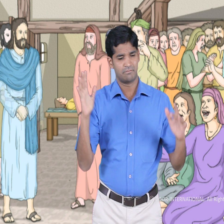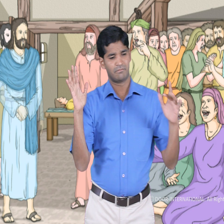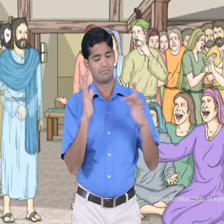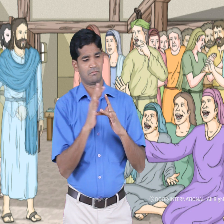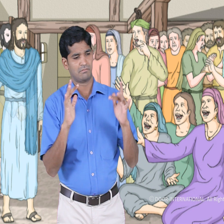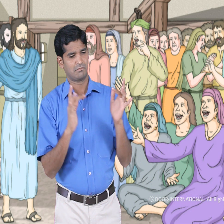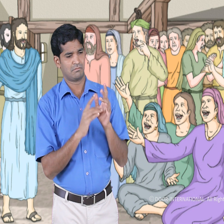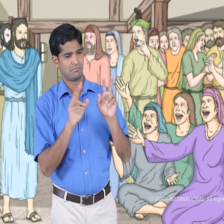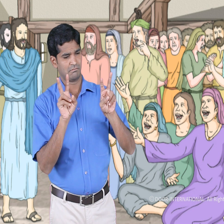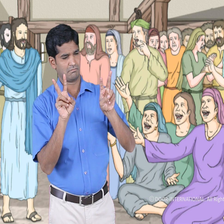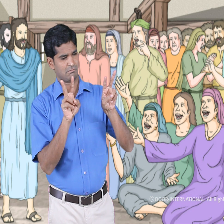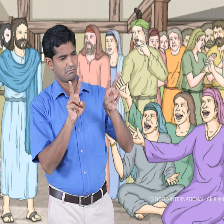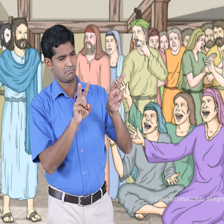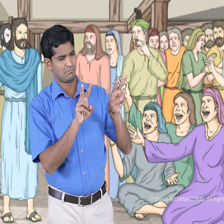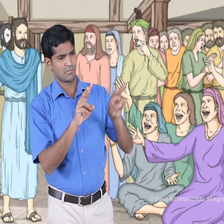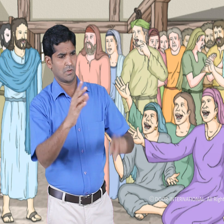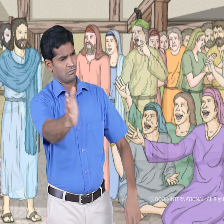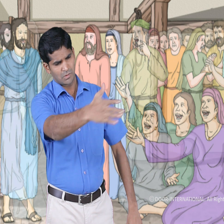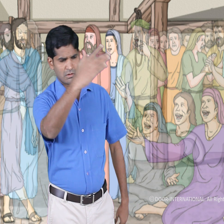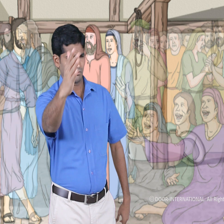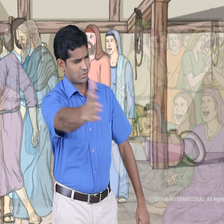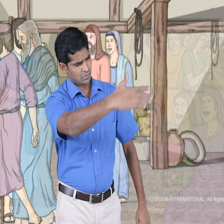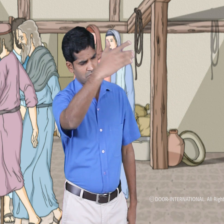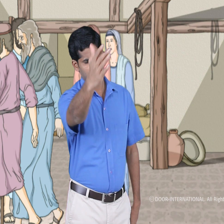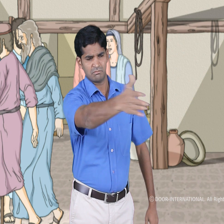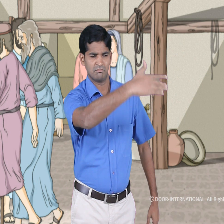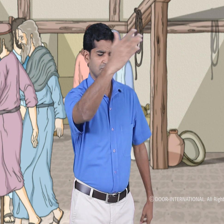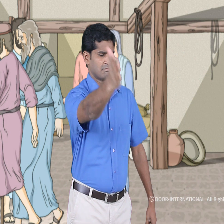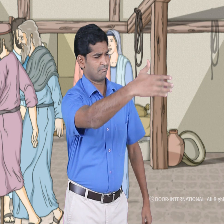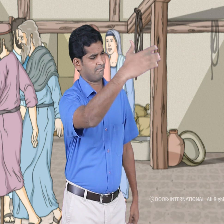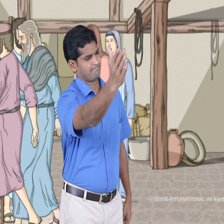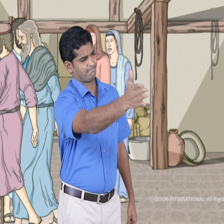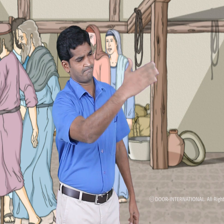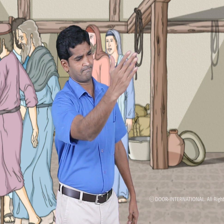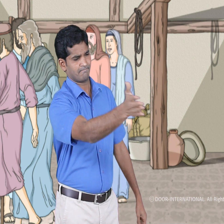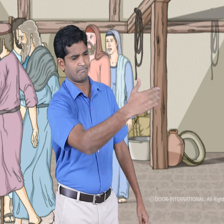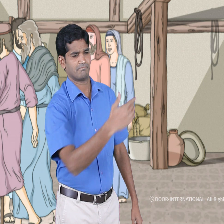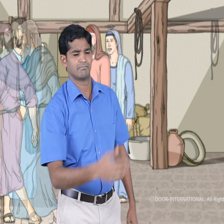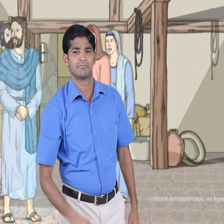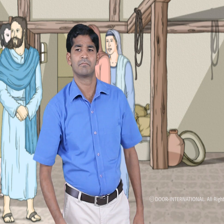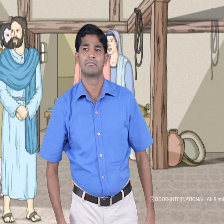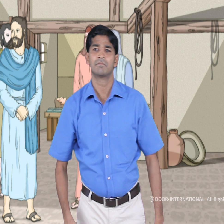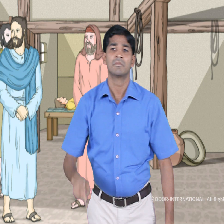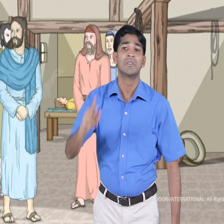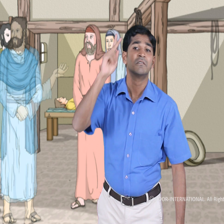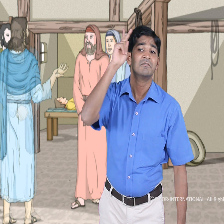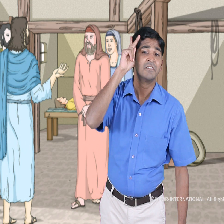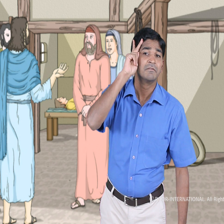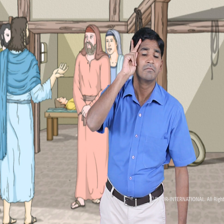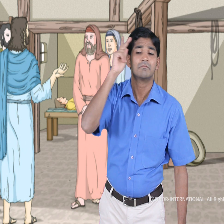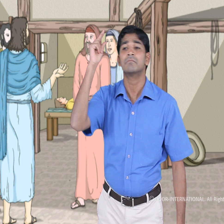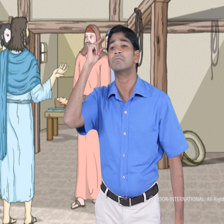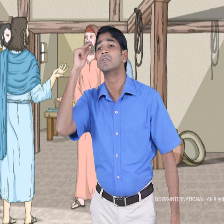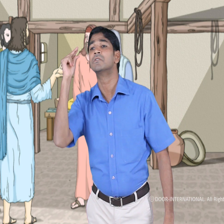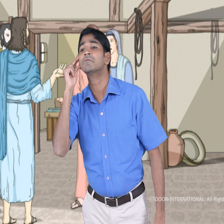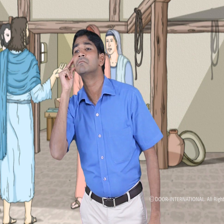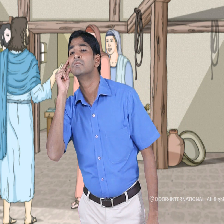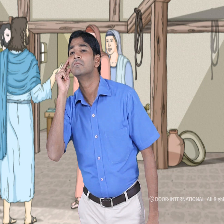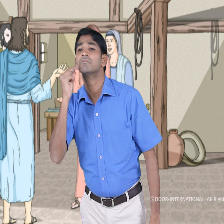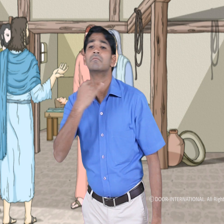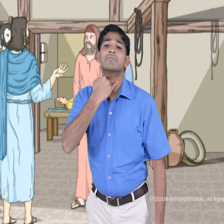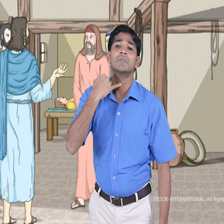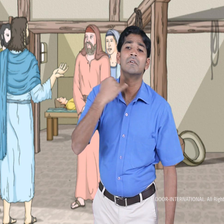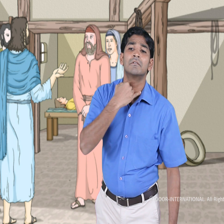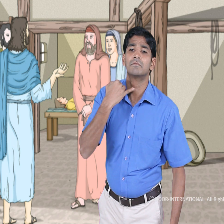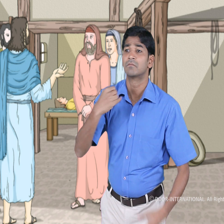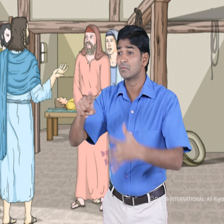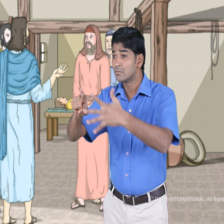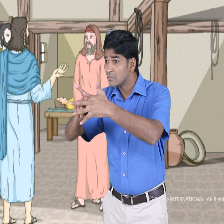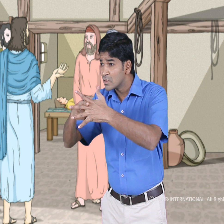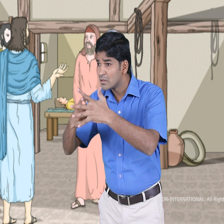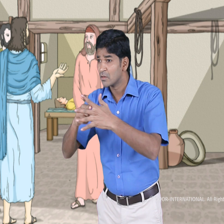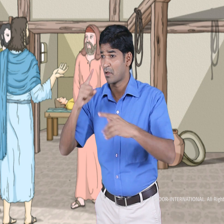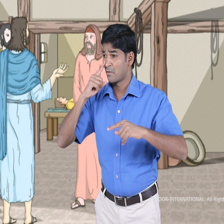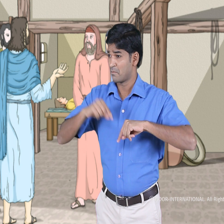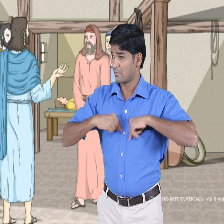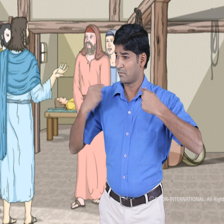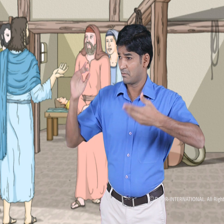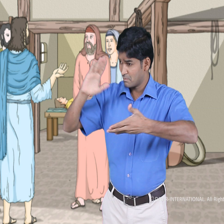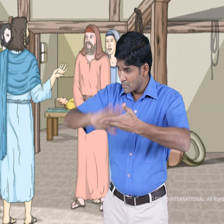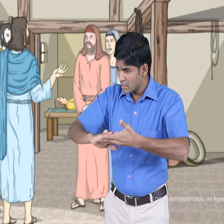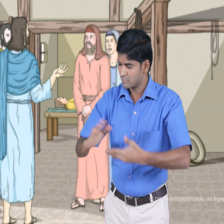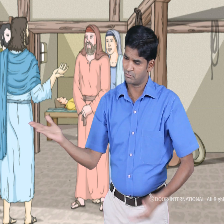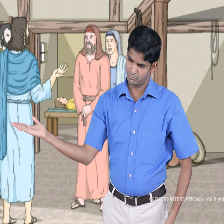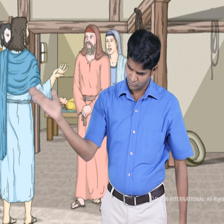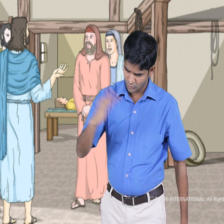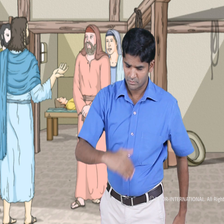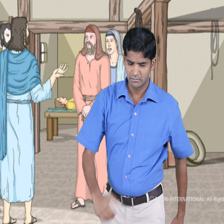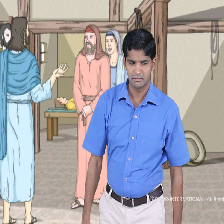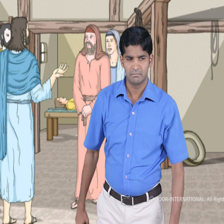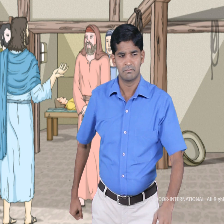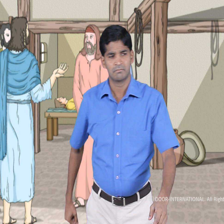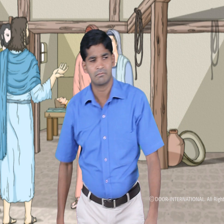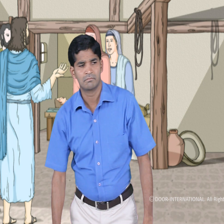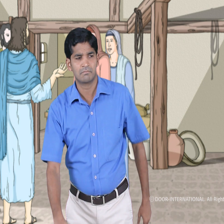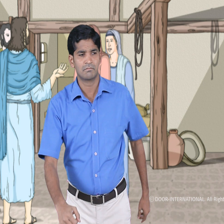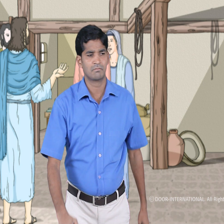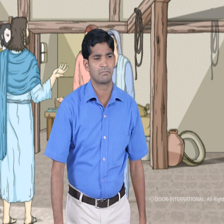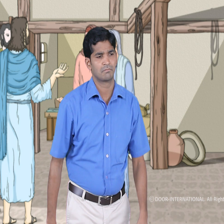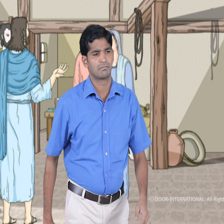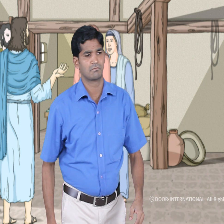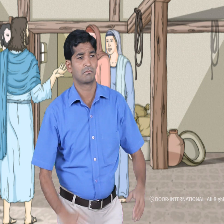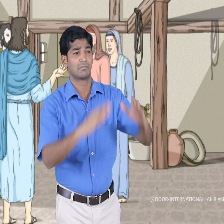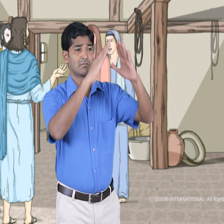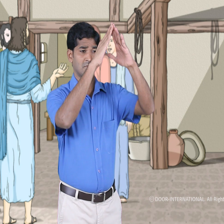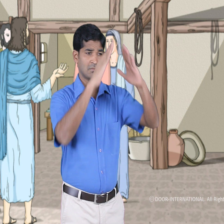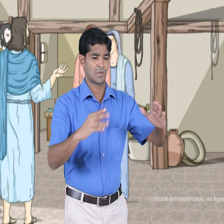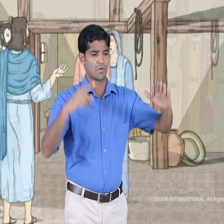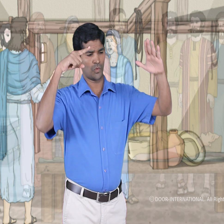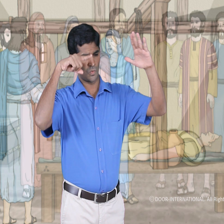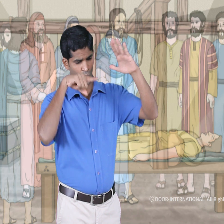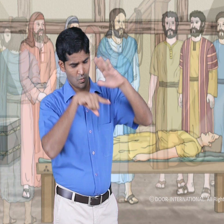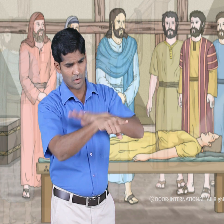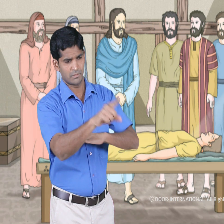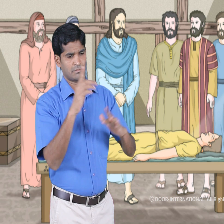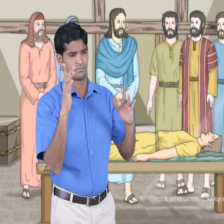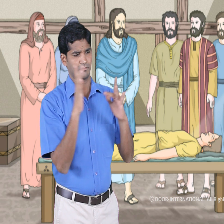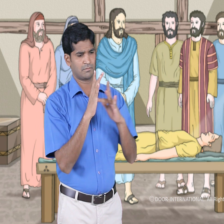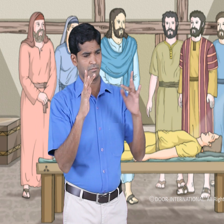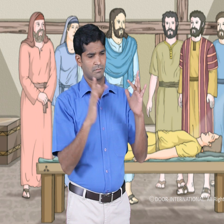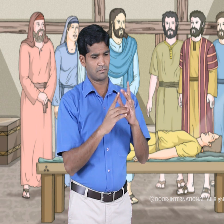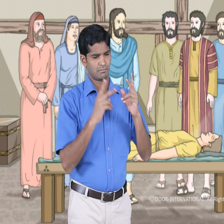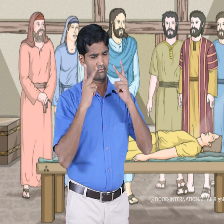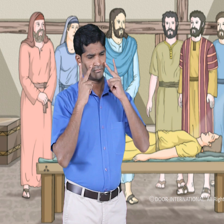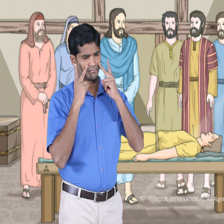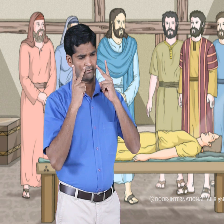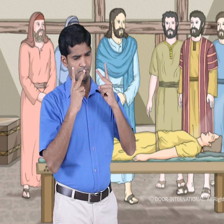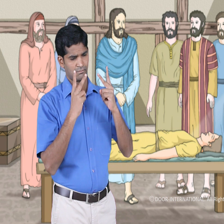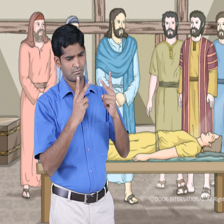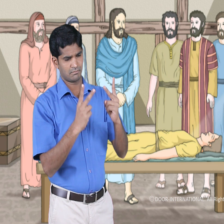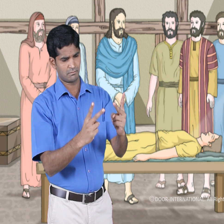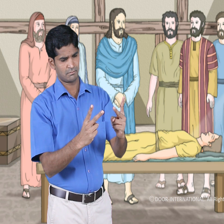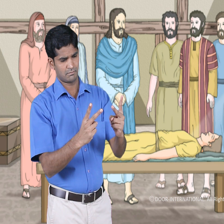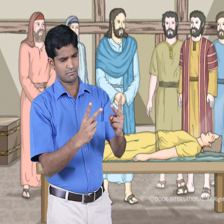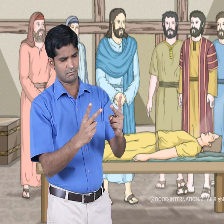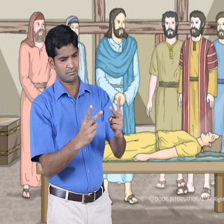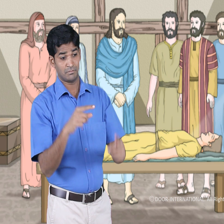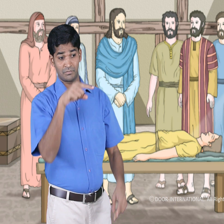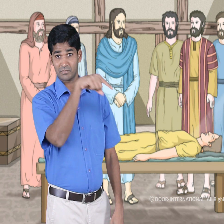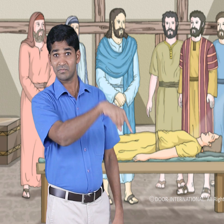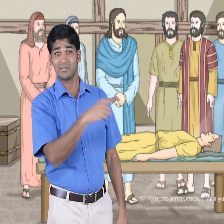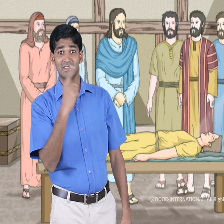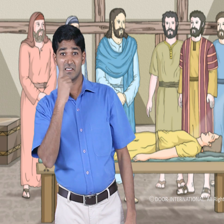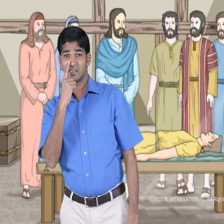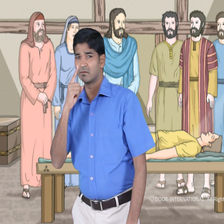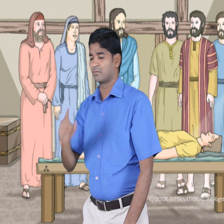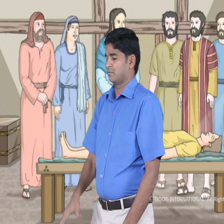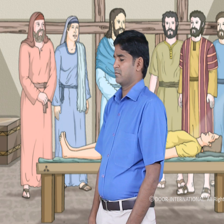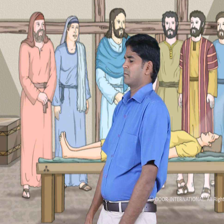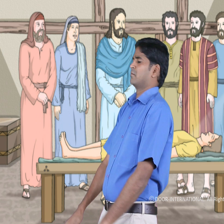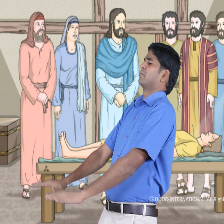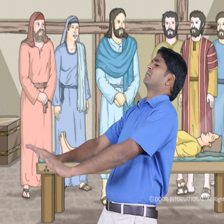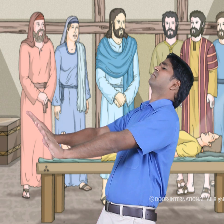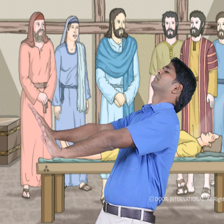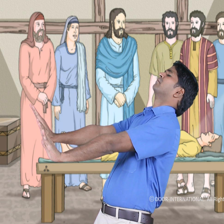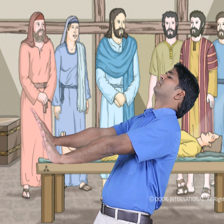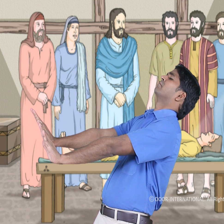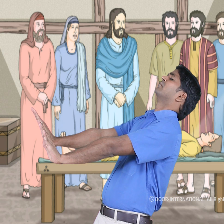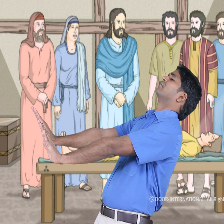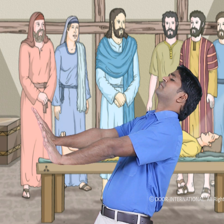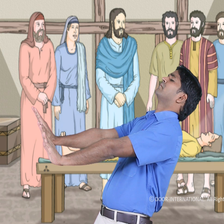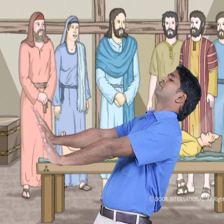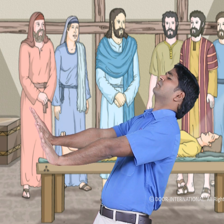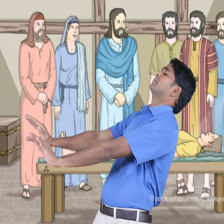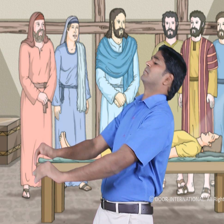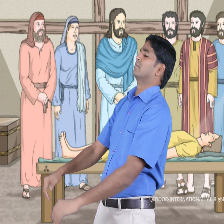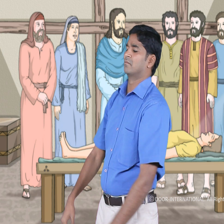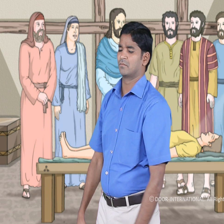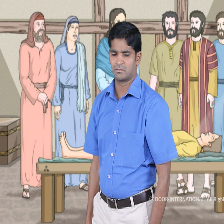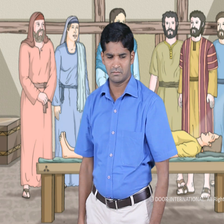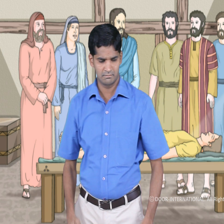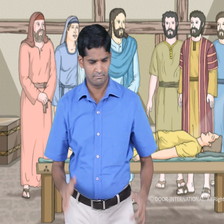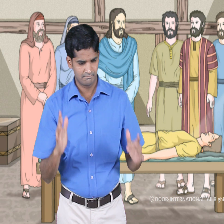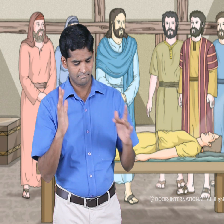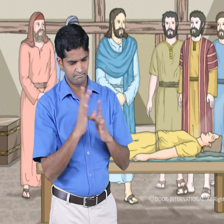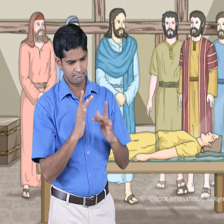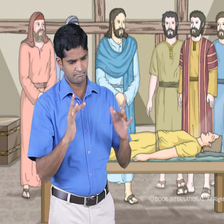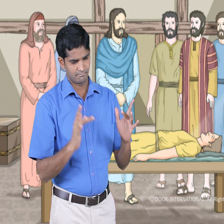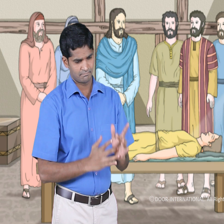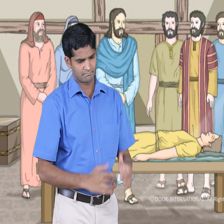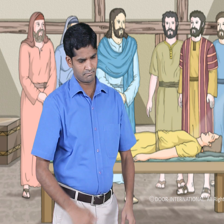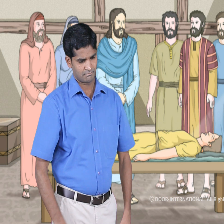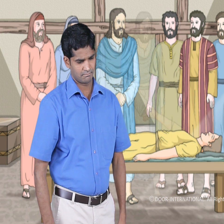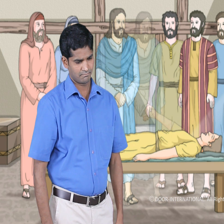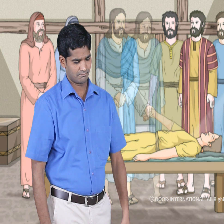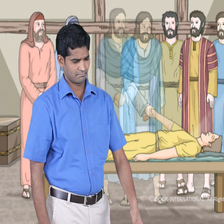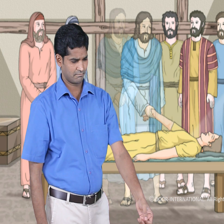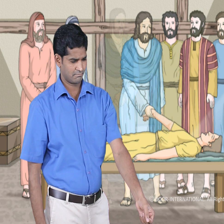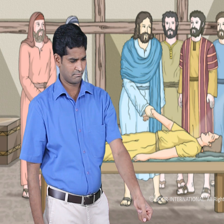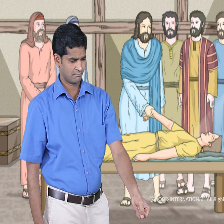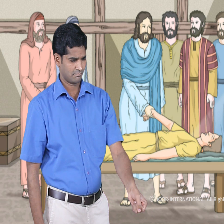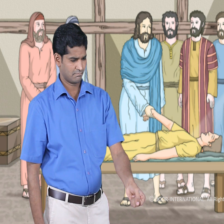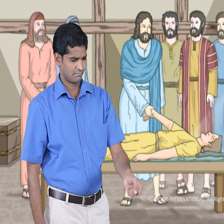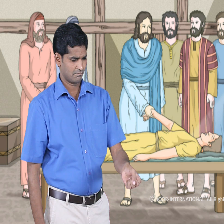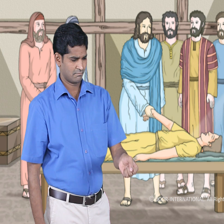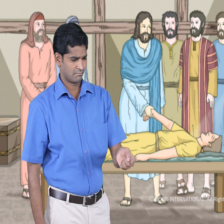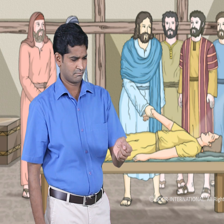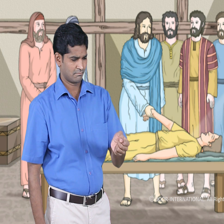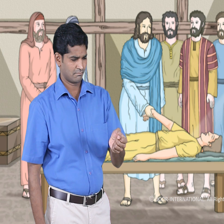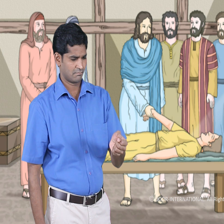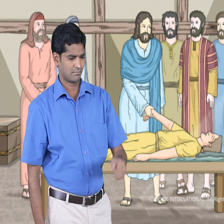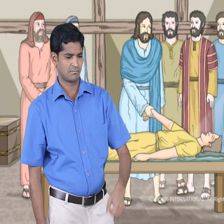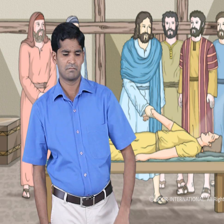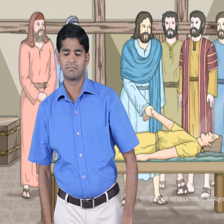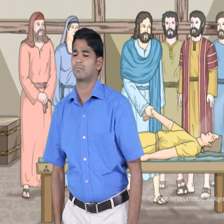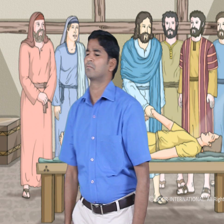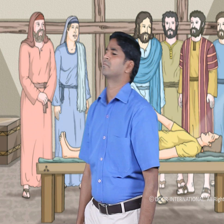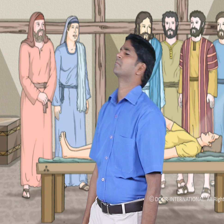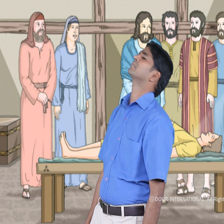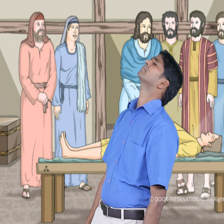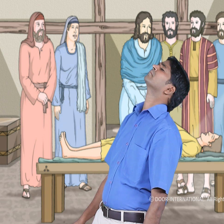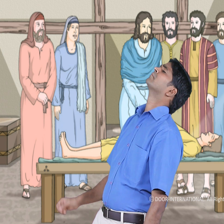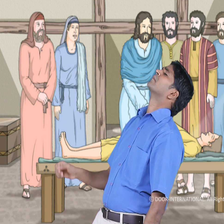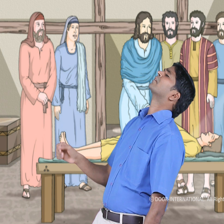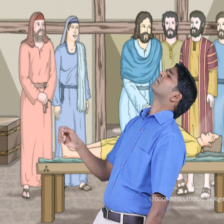After He had put them all outside, He took the child’s father and mother and His own companions, and went in to see the child.